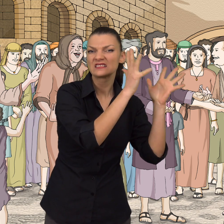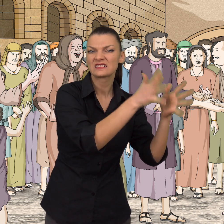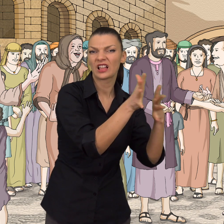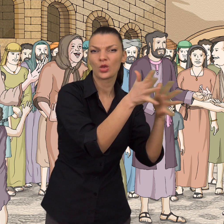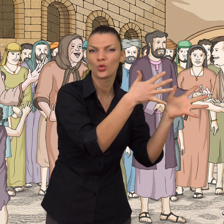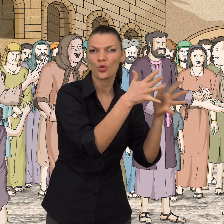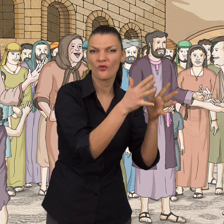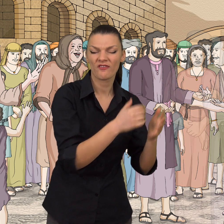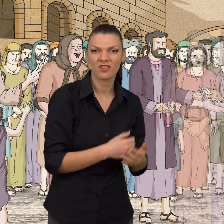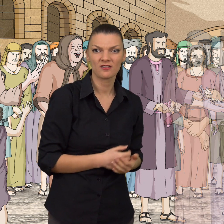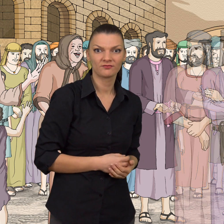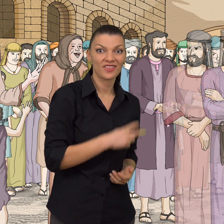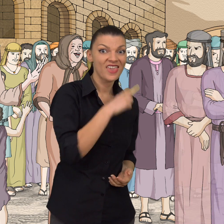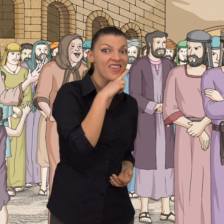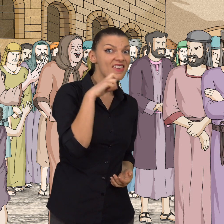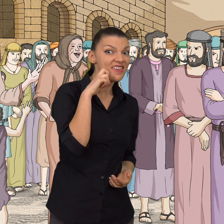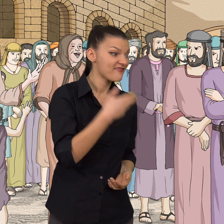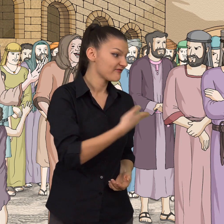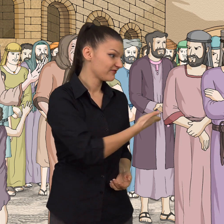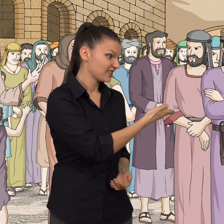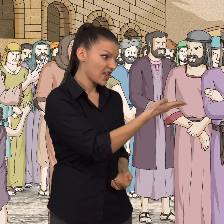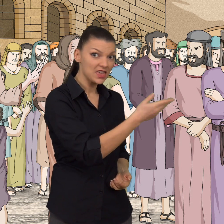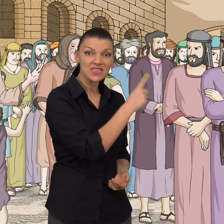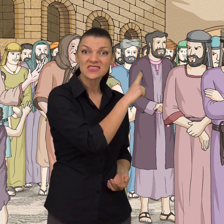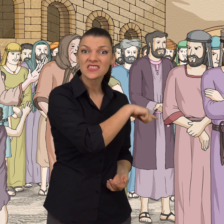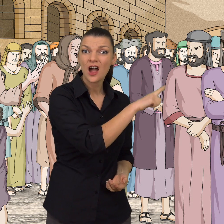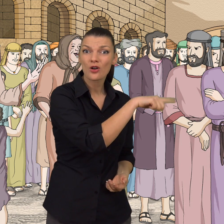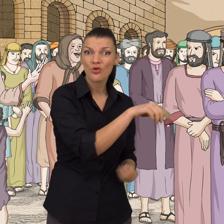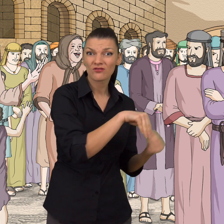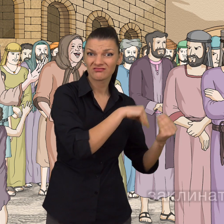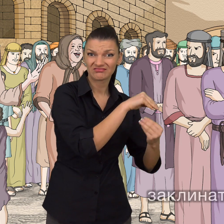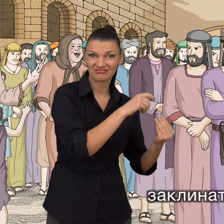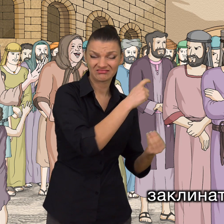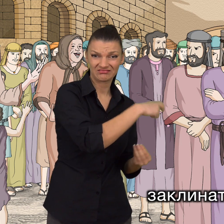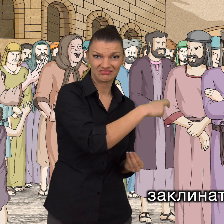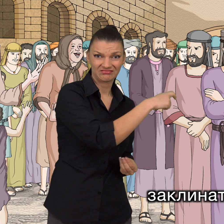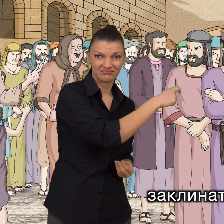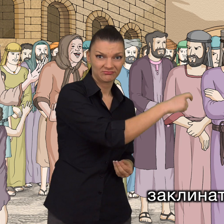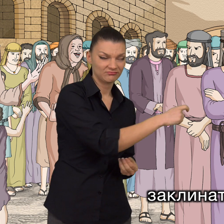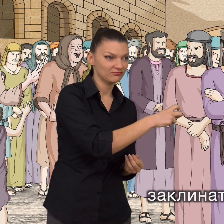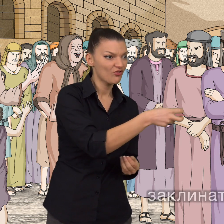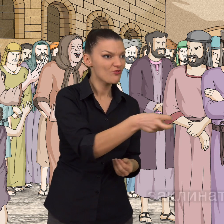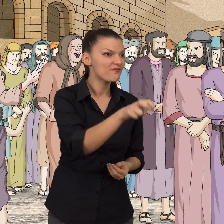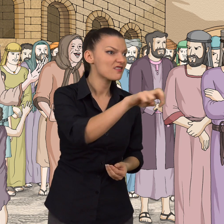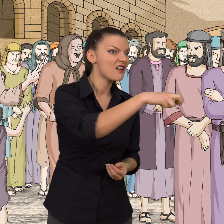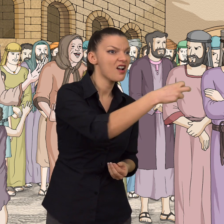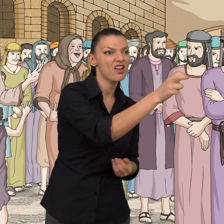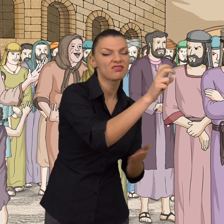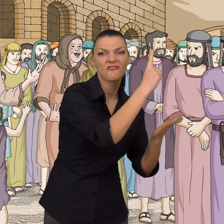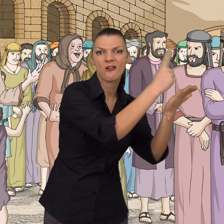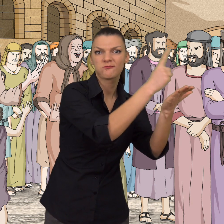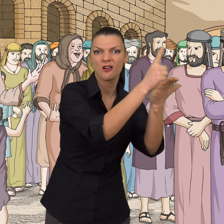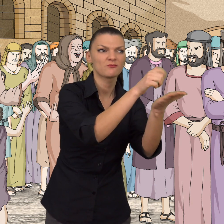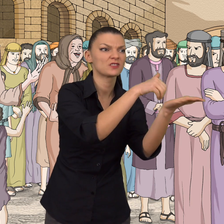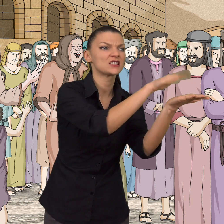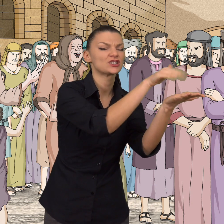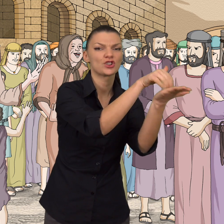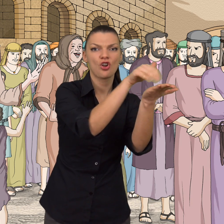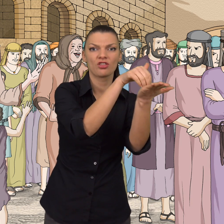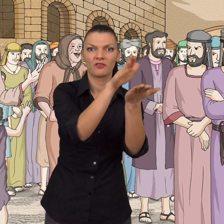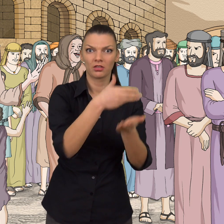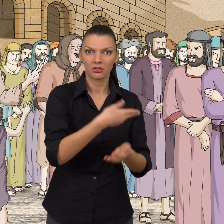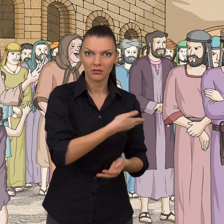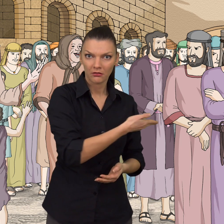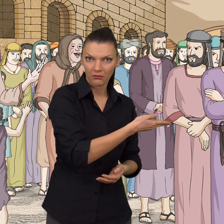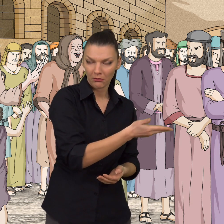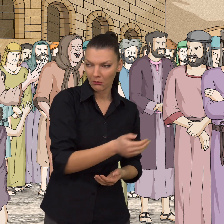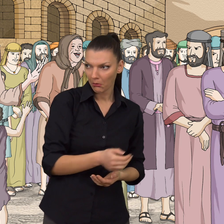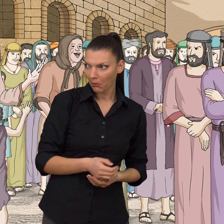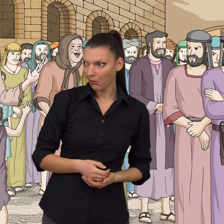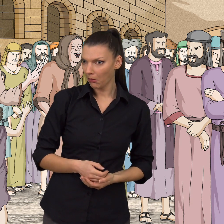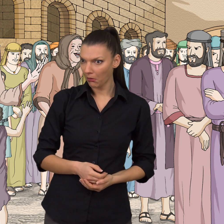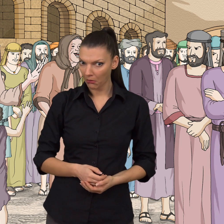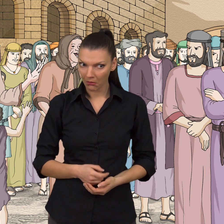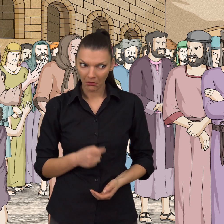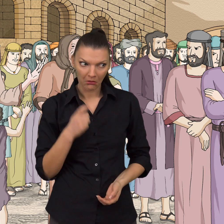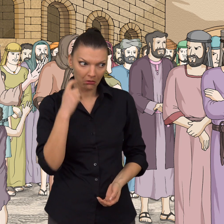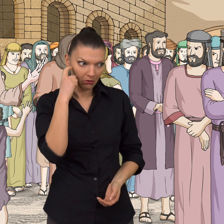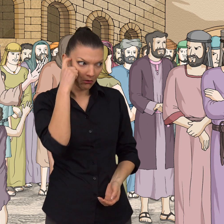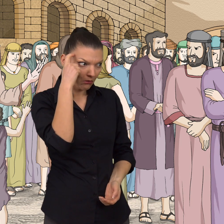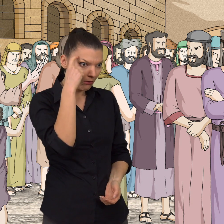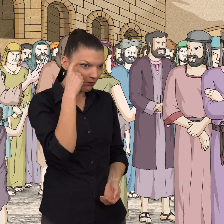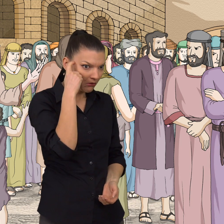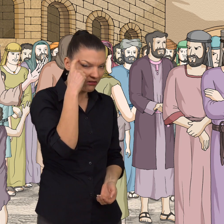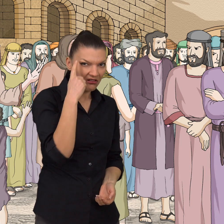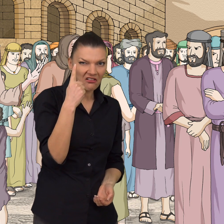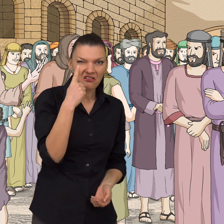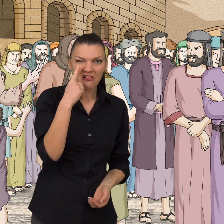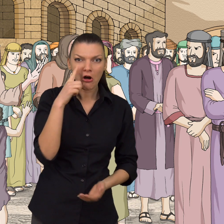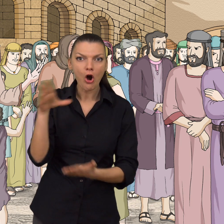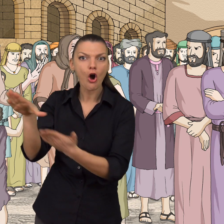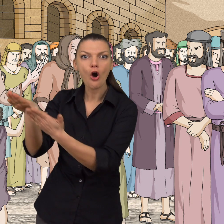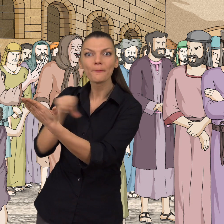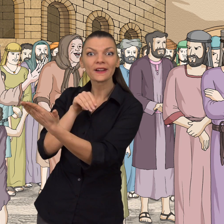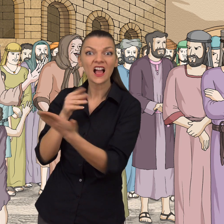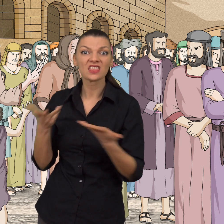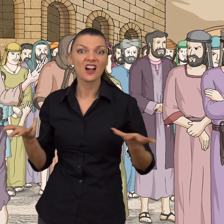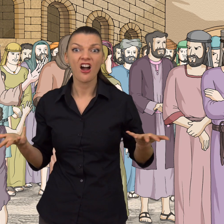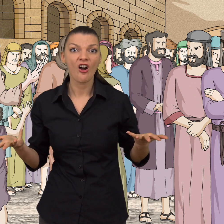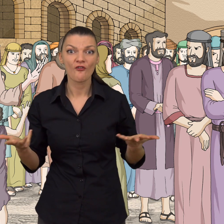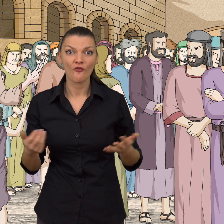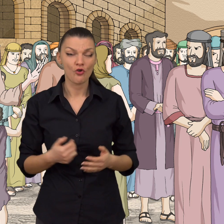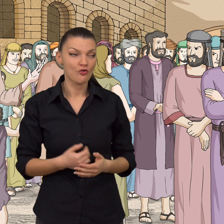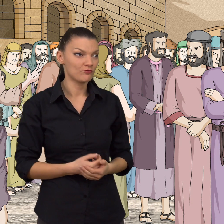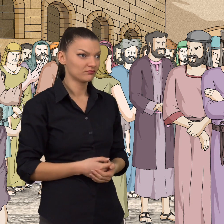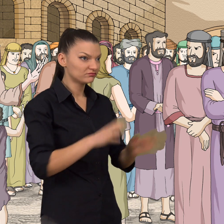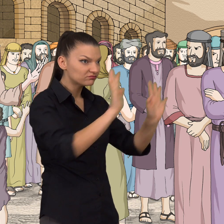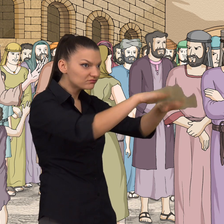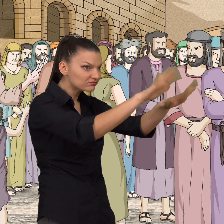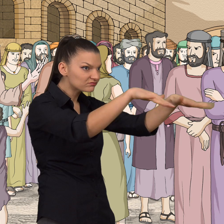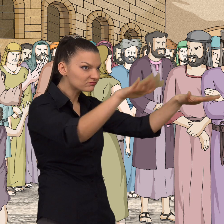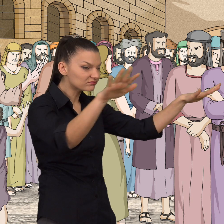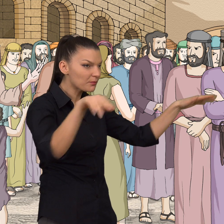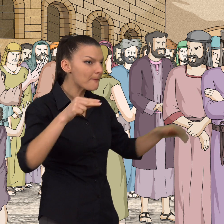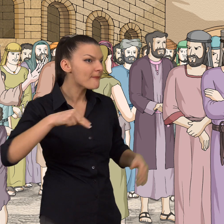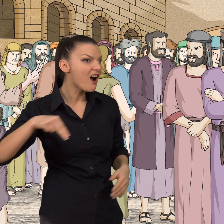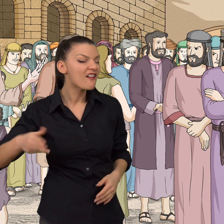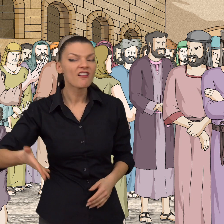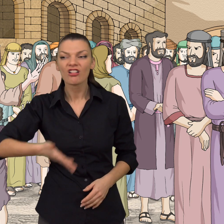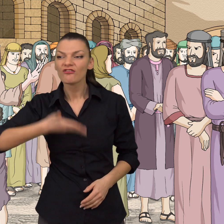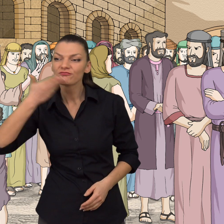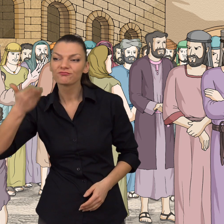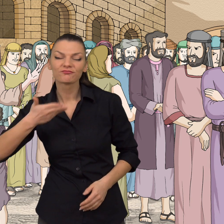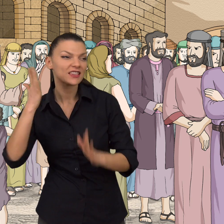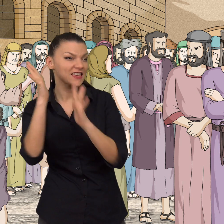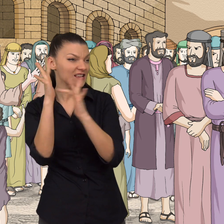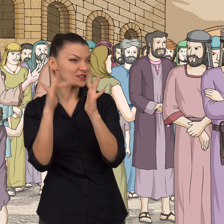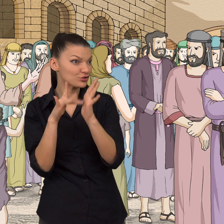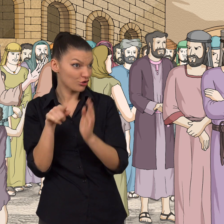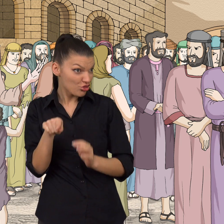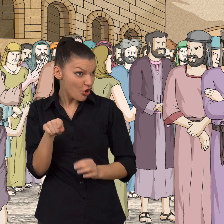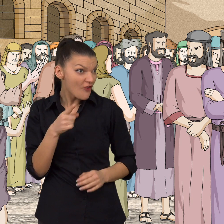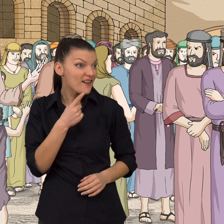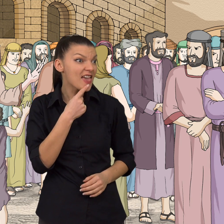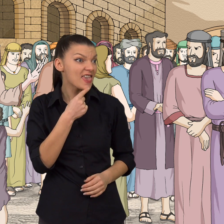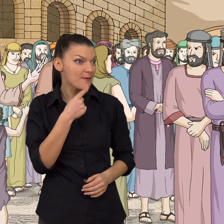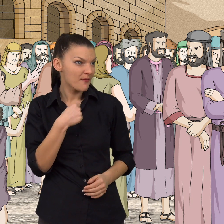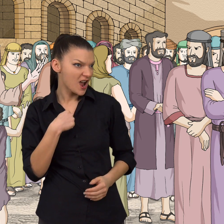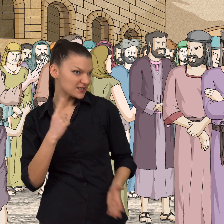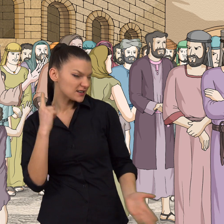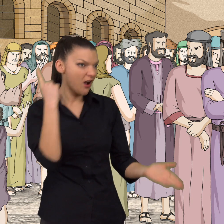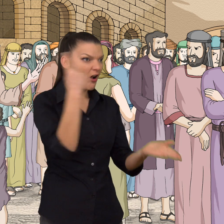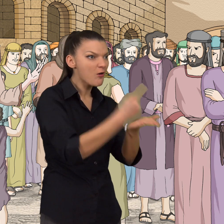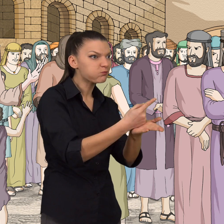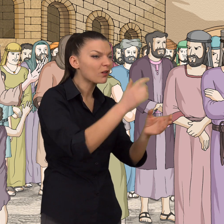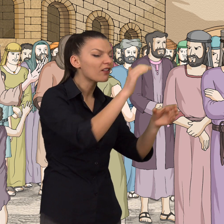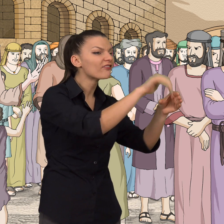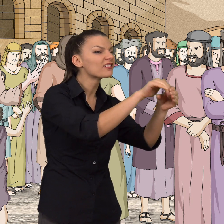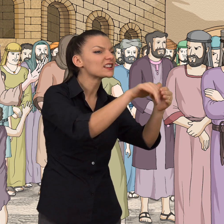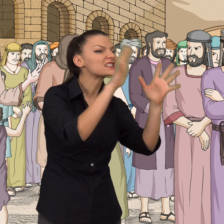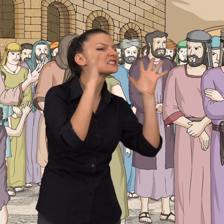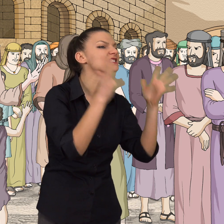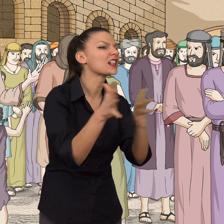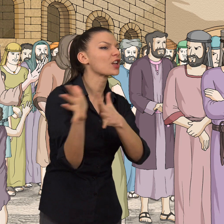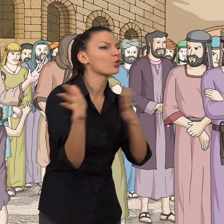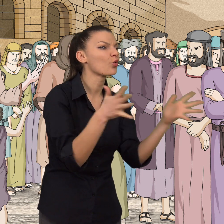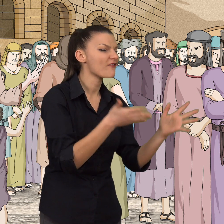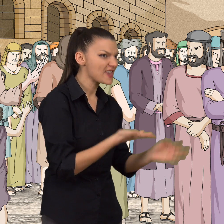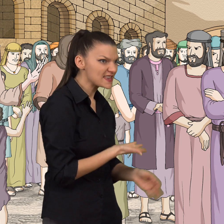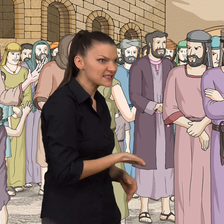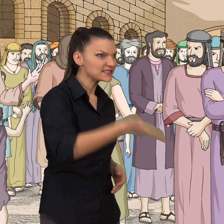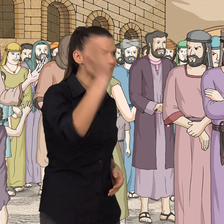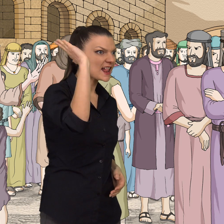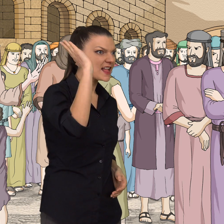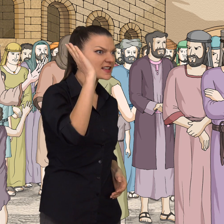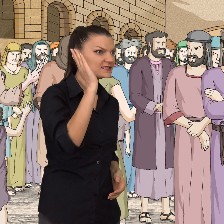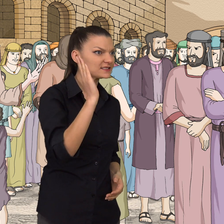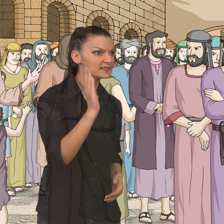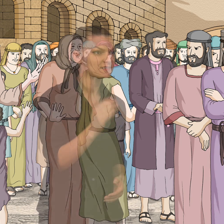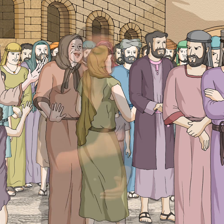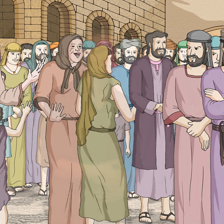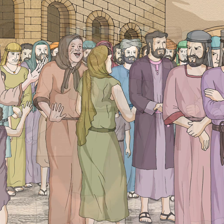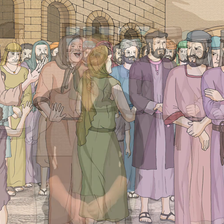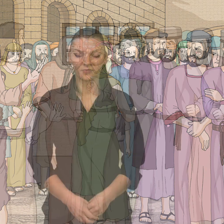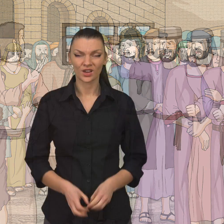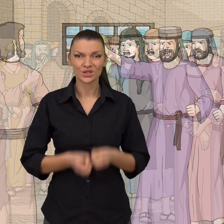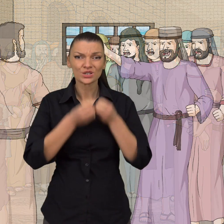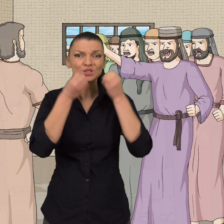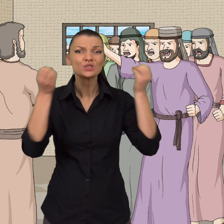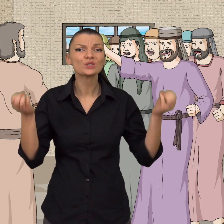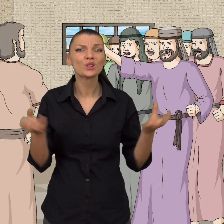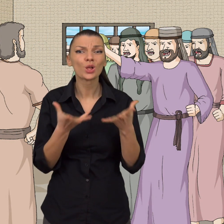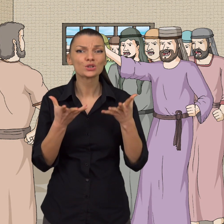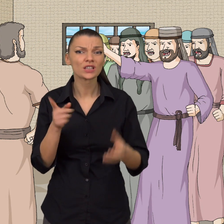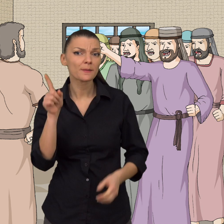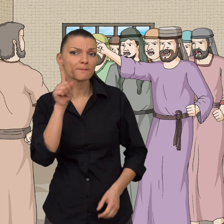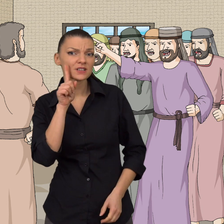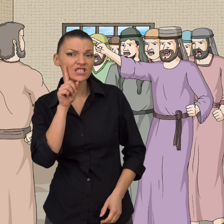Now there were some itinerant Jewish exorcists who tried to invoke the name of the Lord Jesus over those with evil spirits. They would say, “I bind you by Jesus, whom Paul proclaims.”